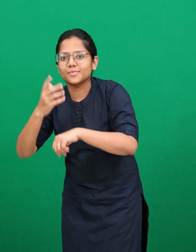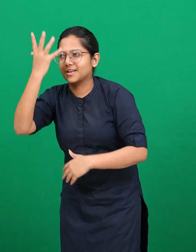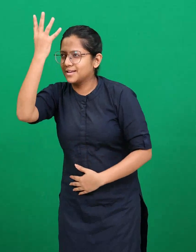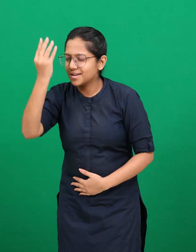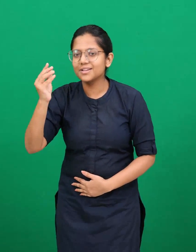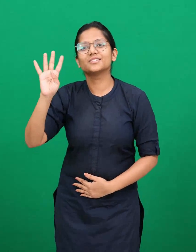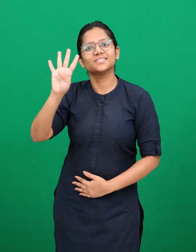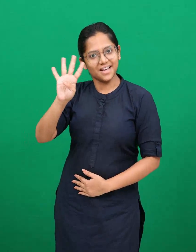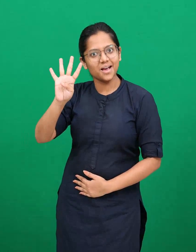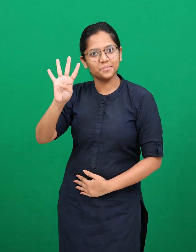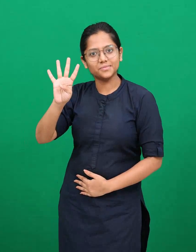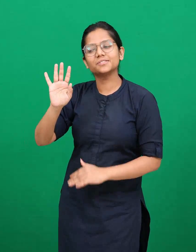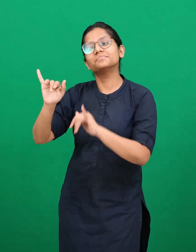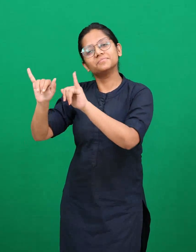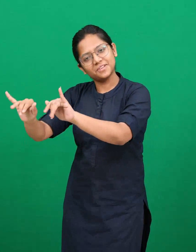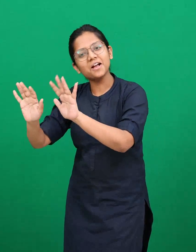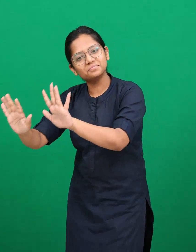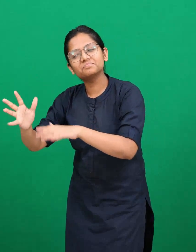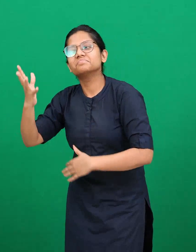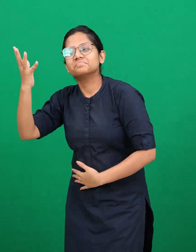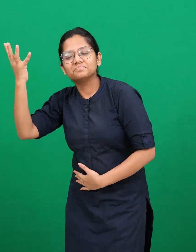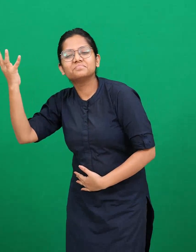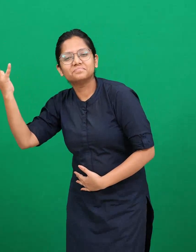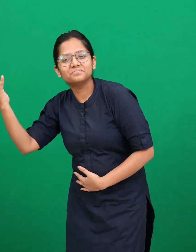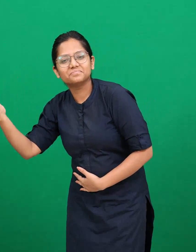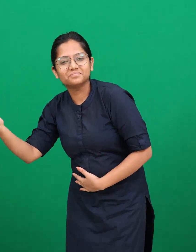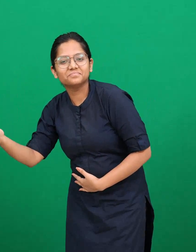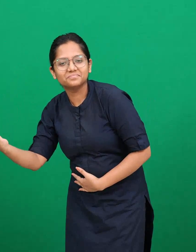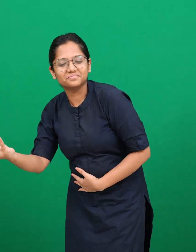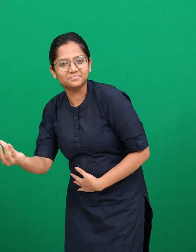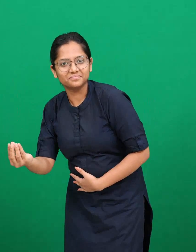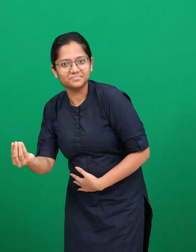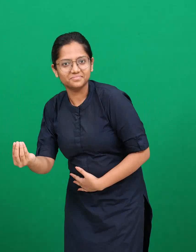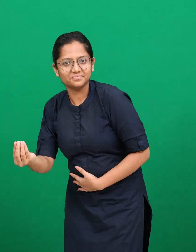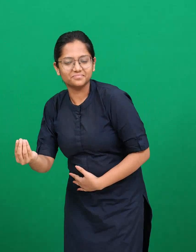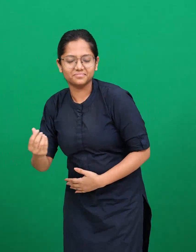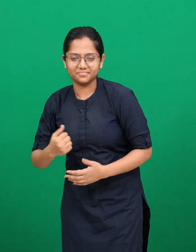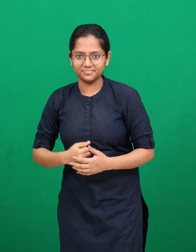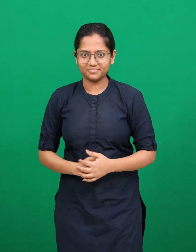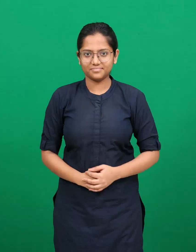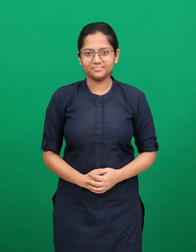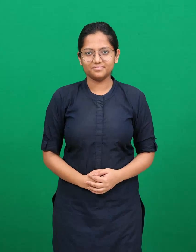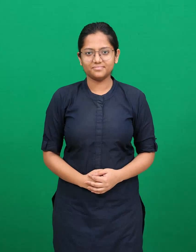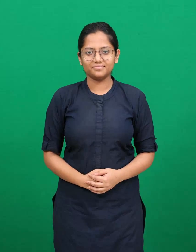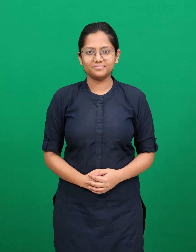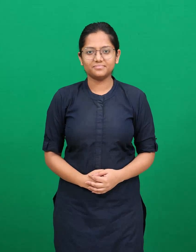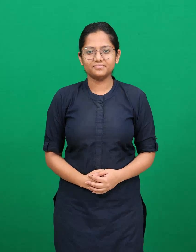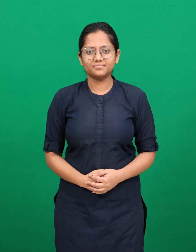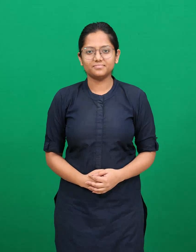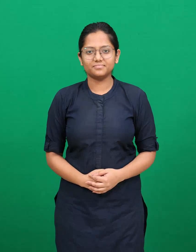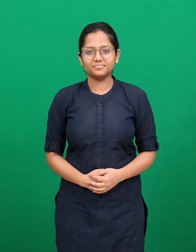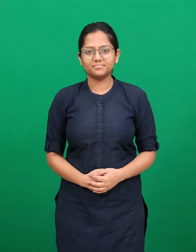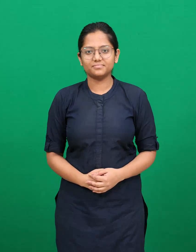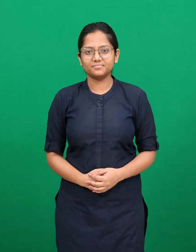It was about the tenth hour.